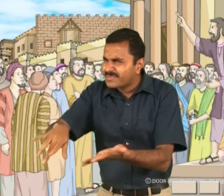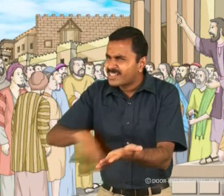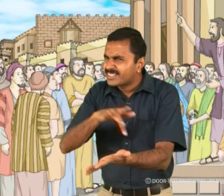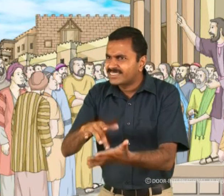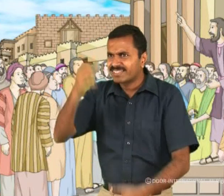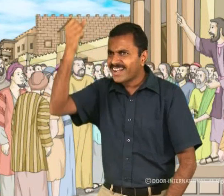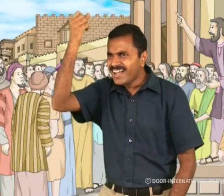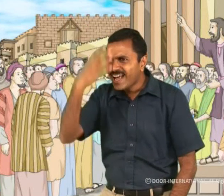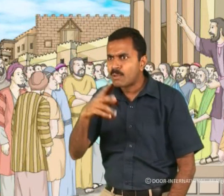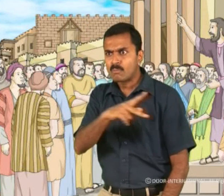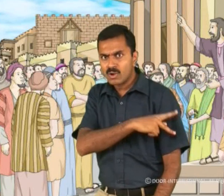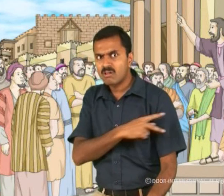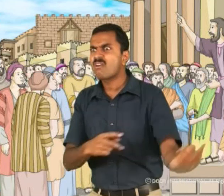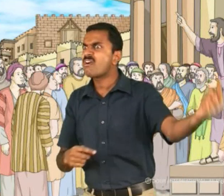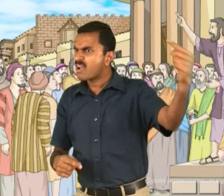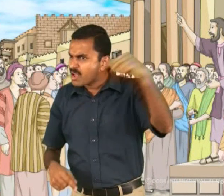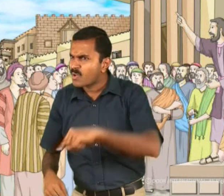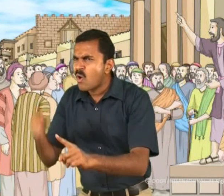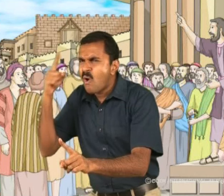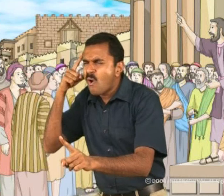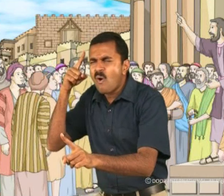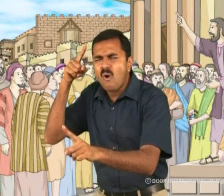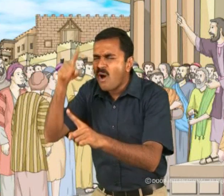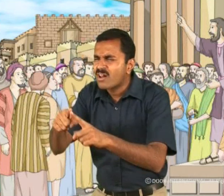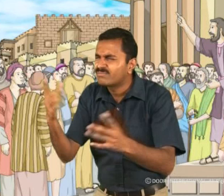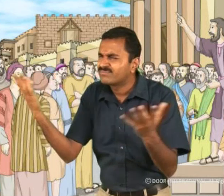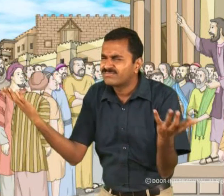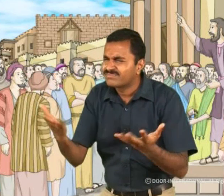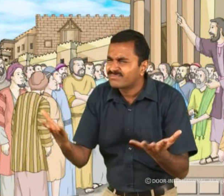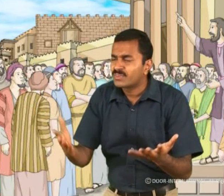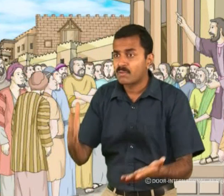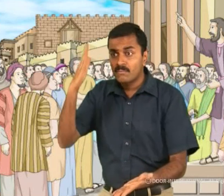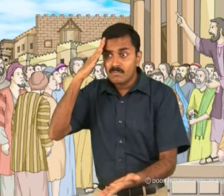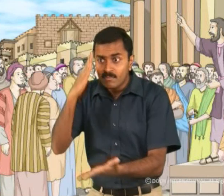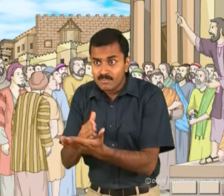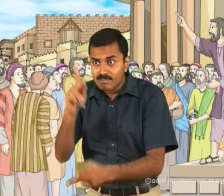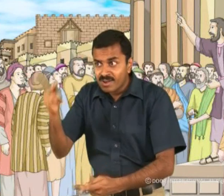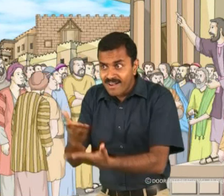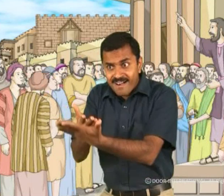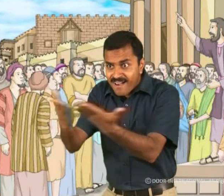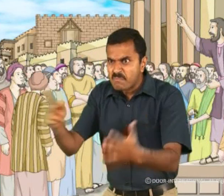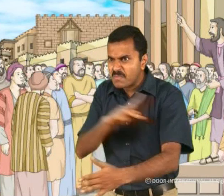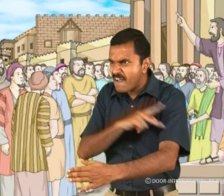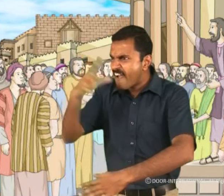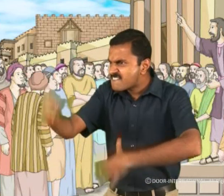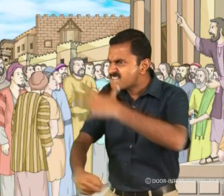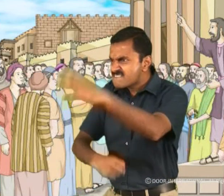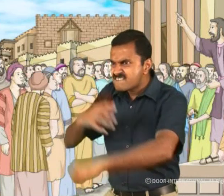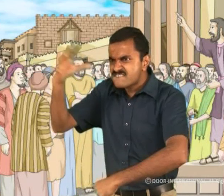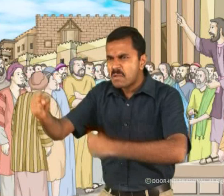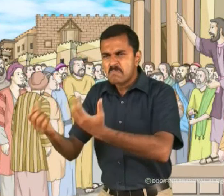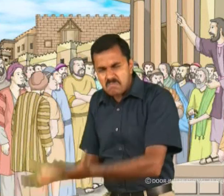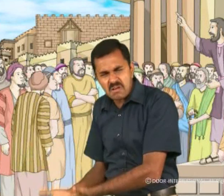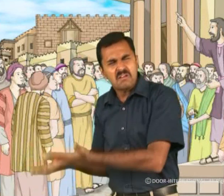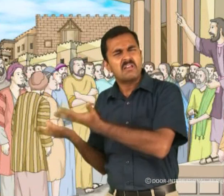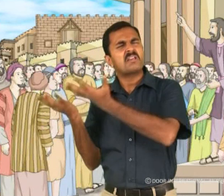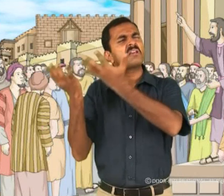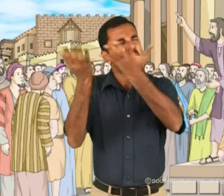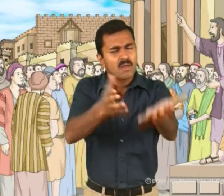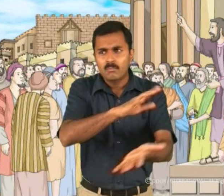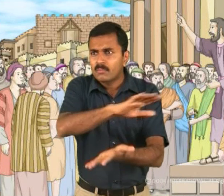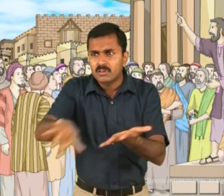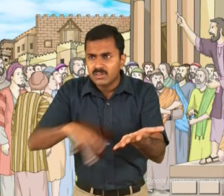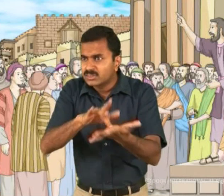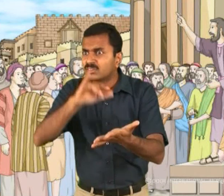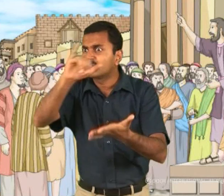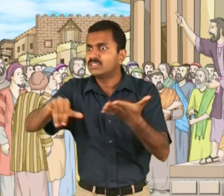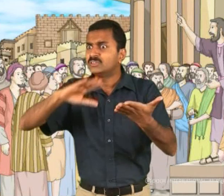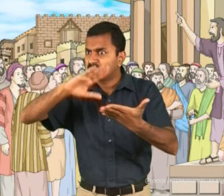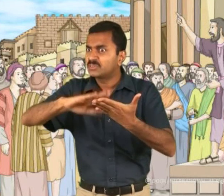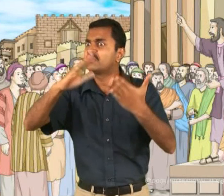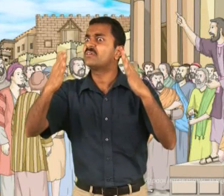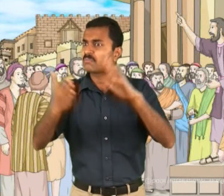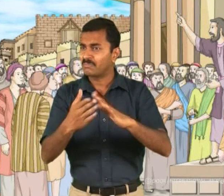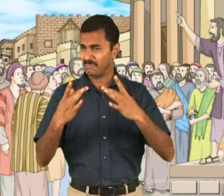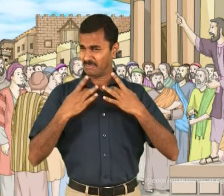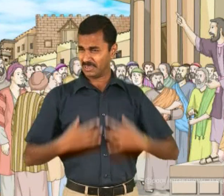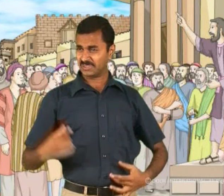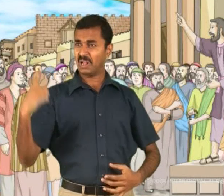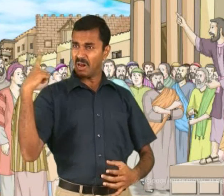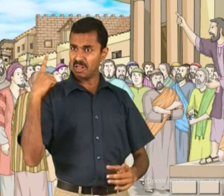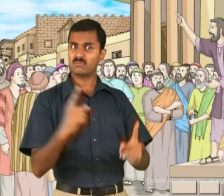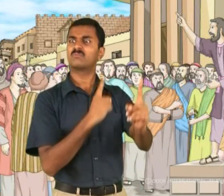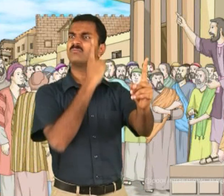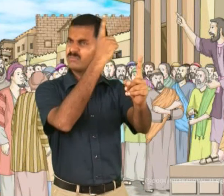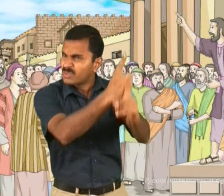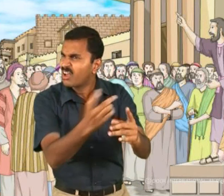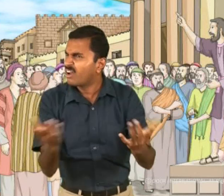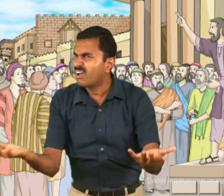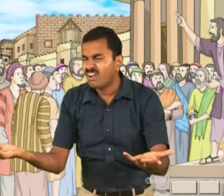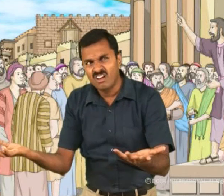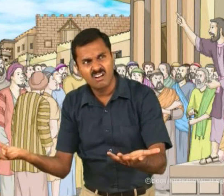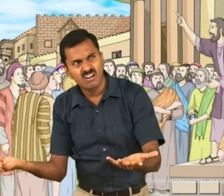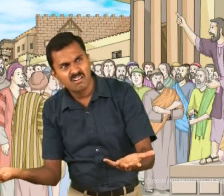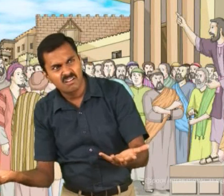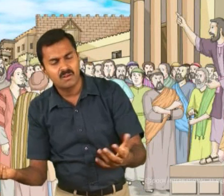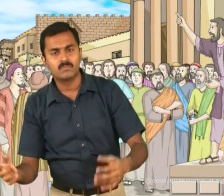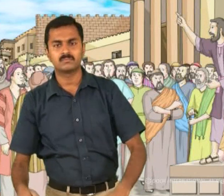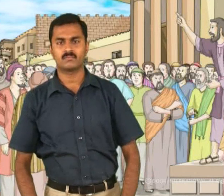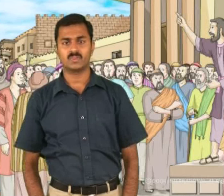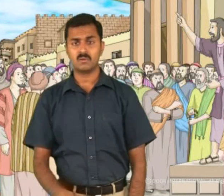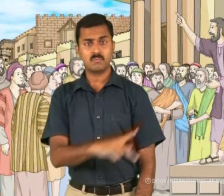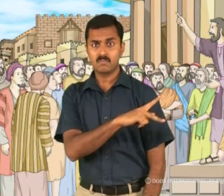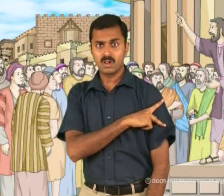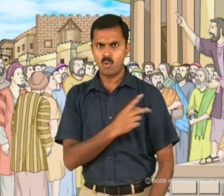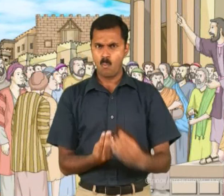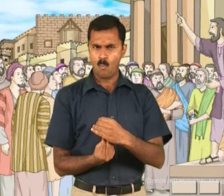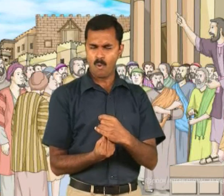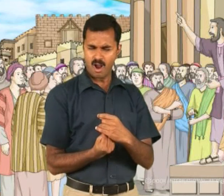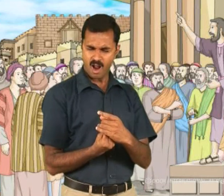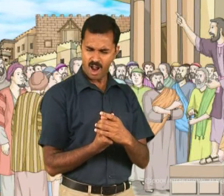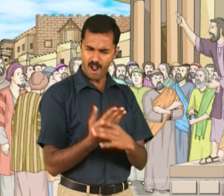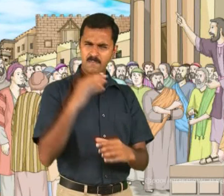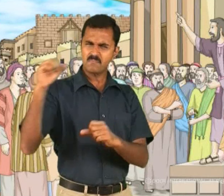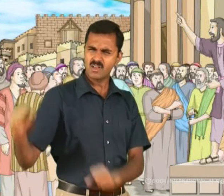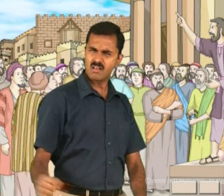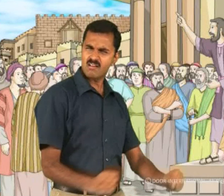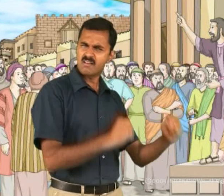And hasn’t he come here to take them as prisoners to the chief priests?”